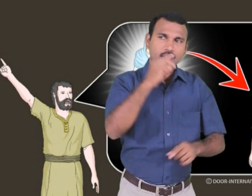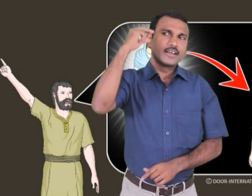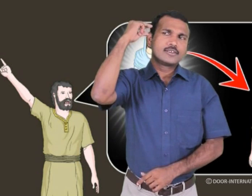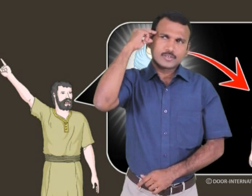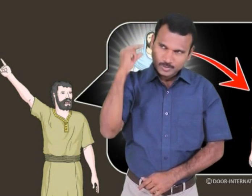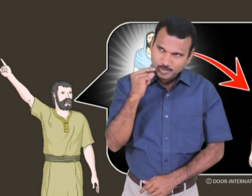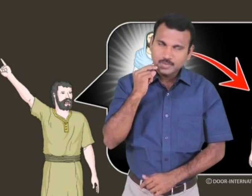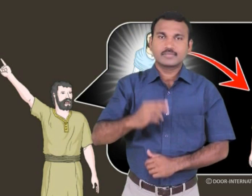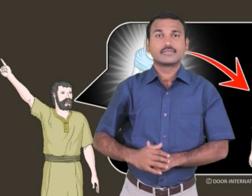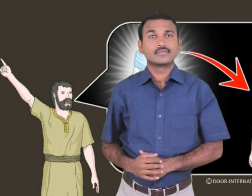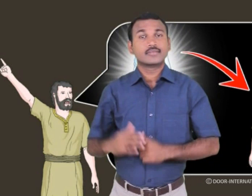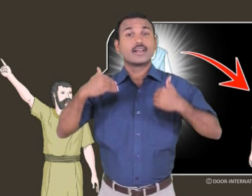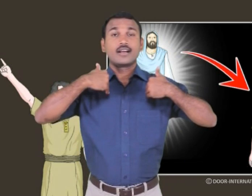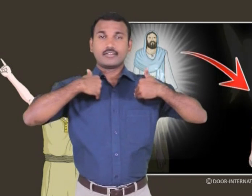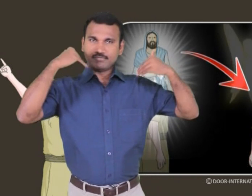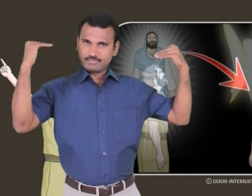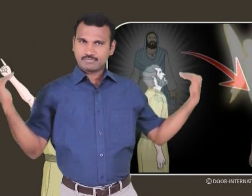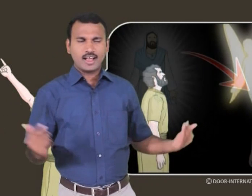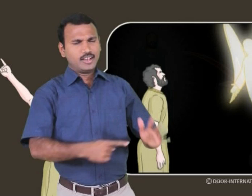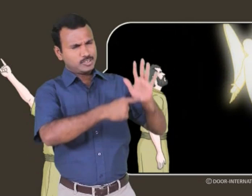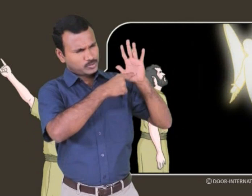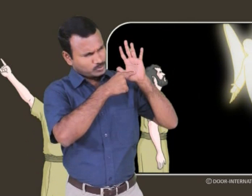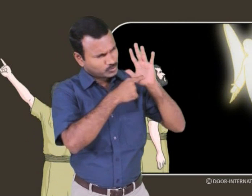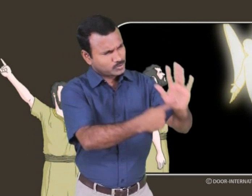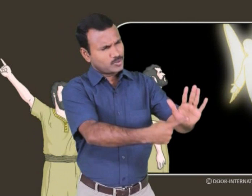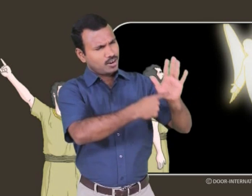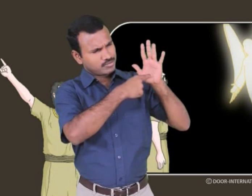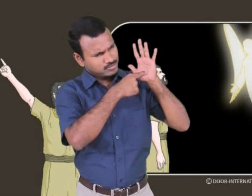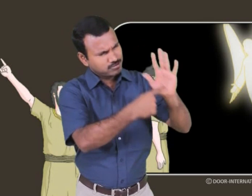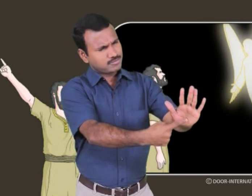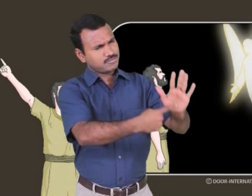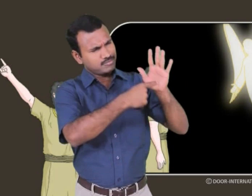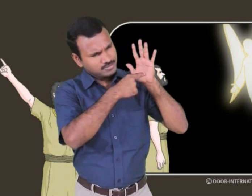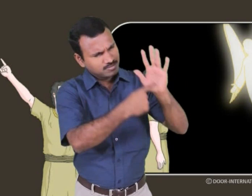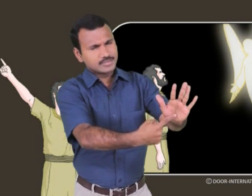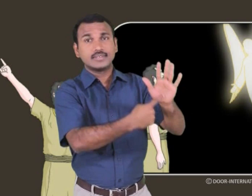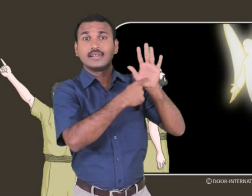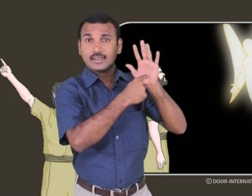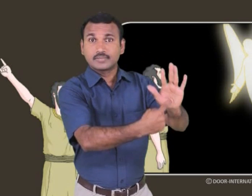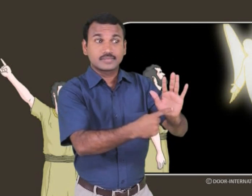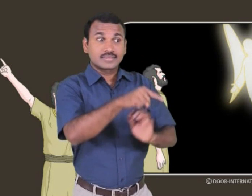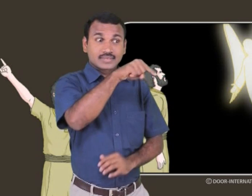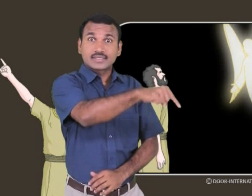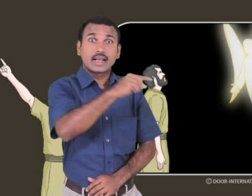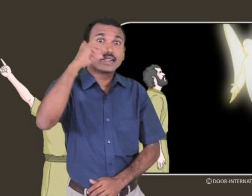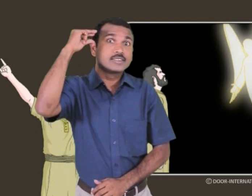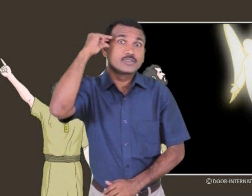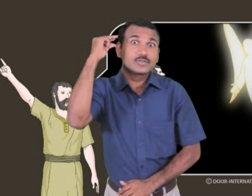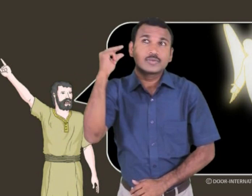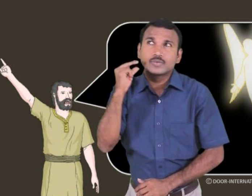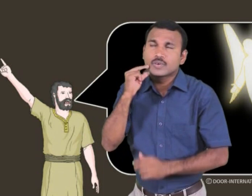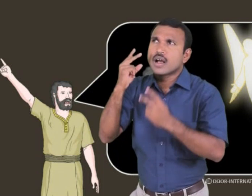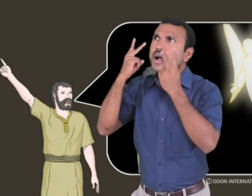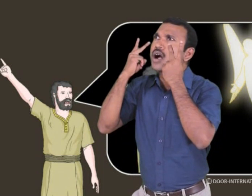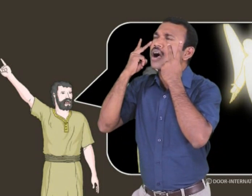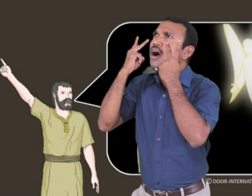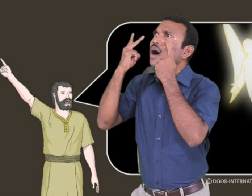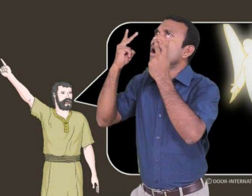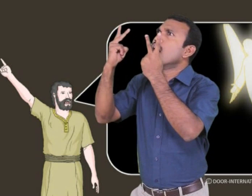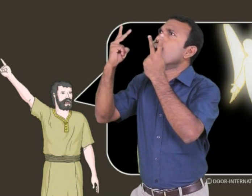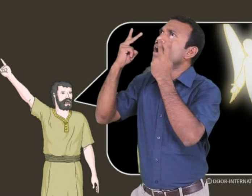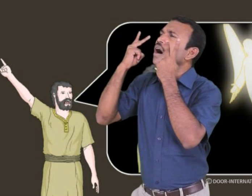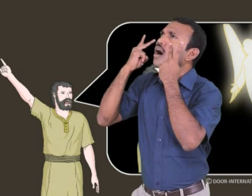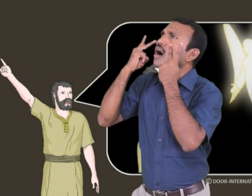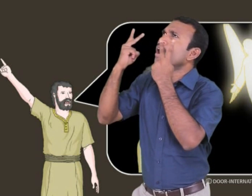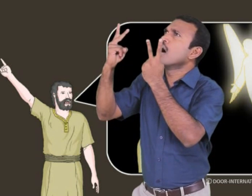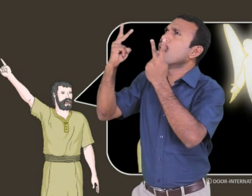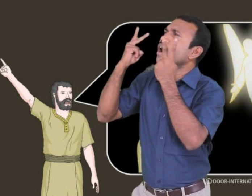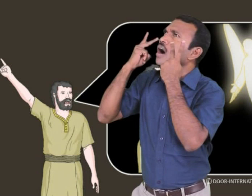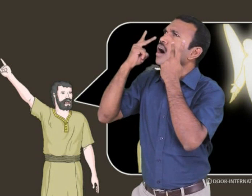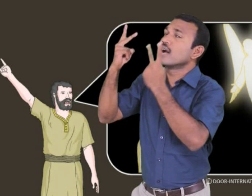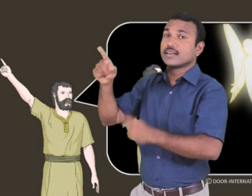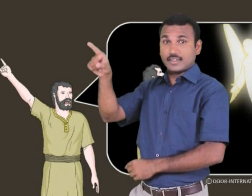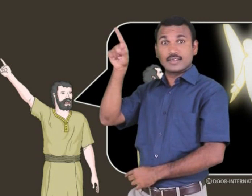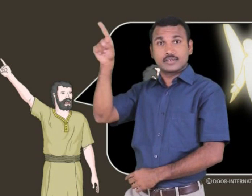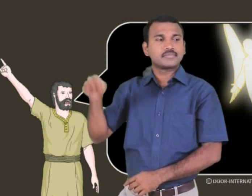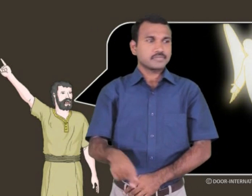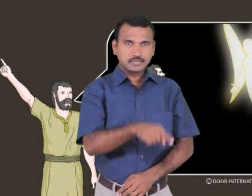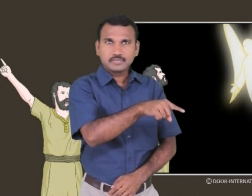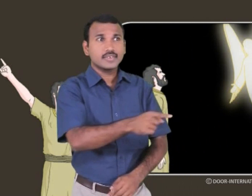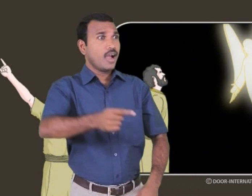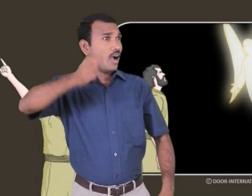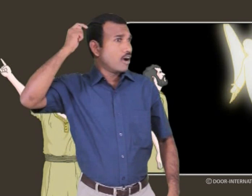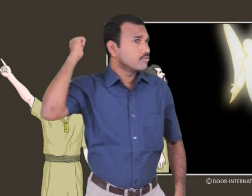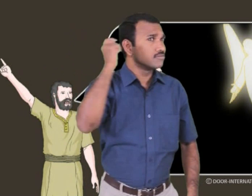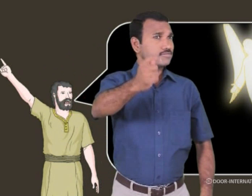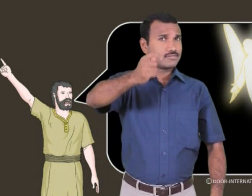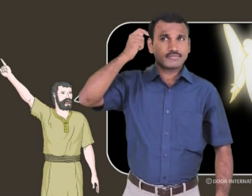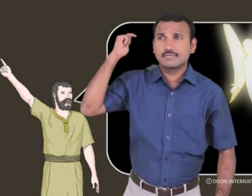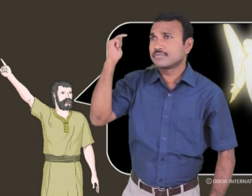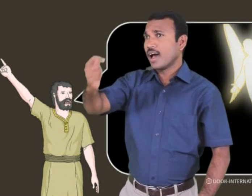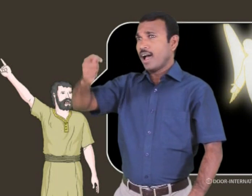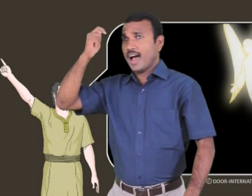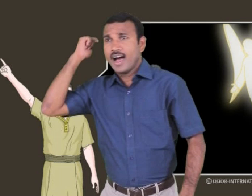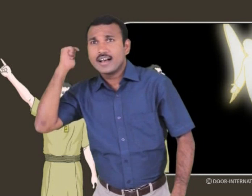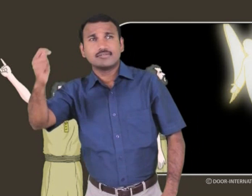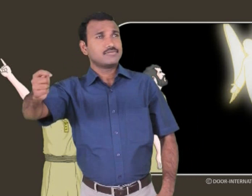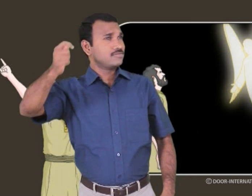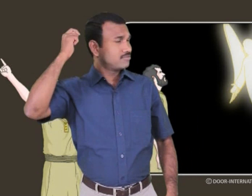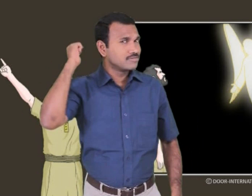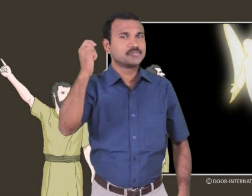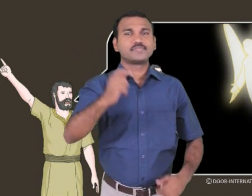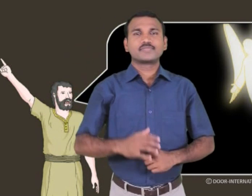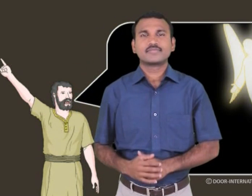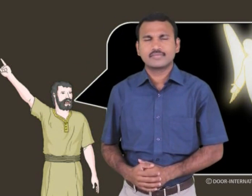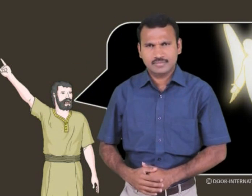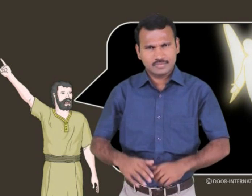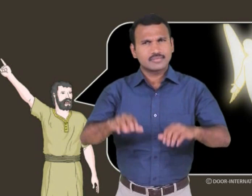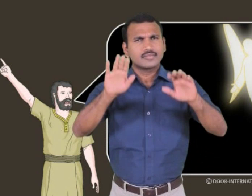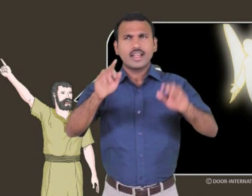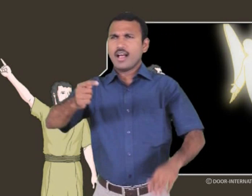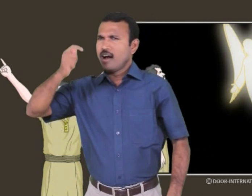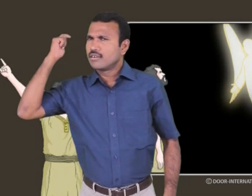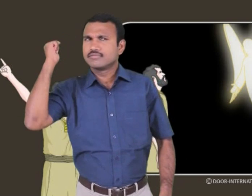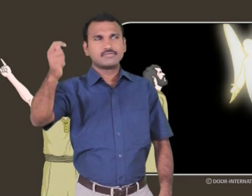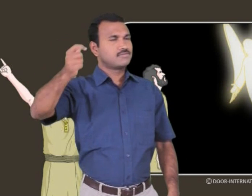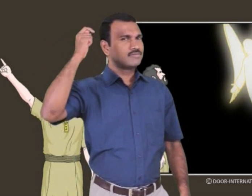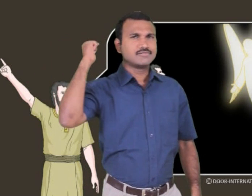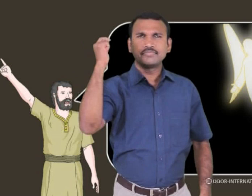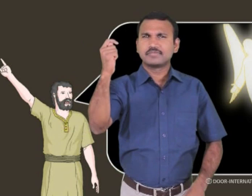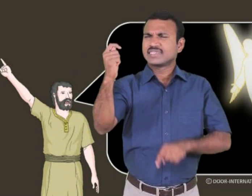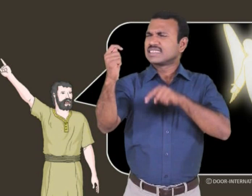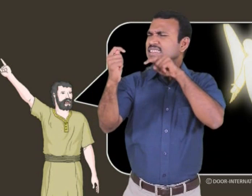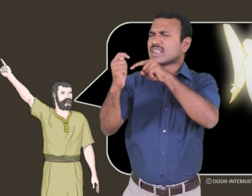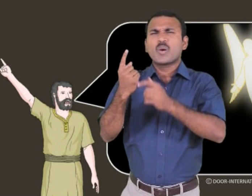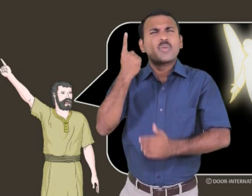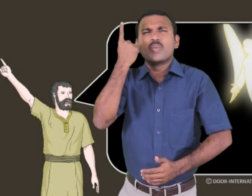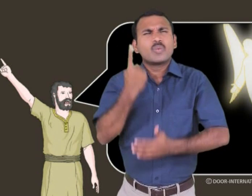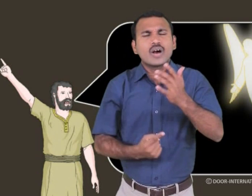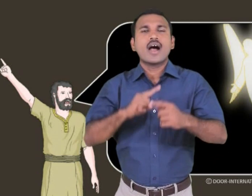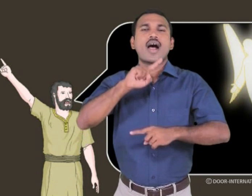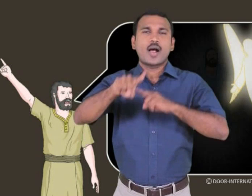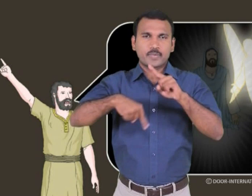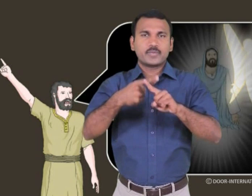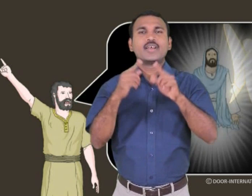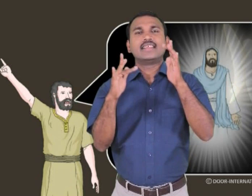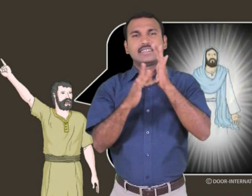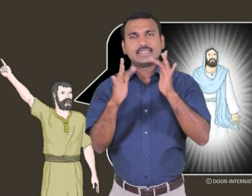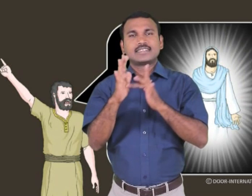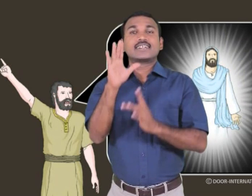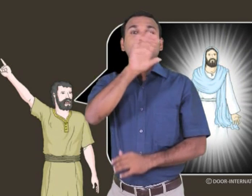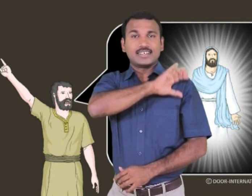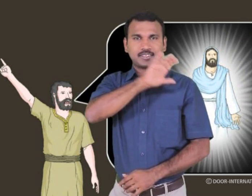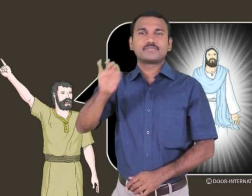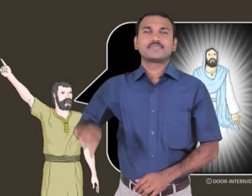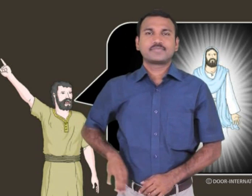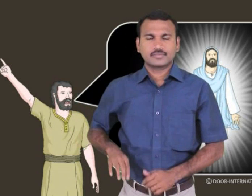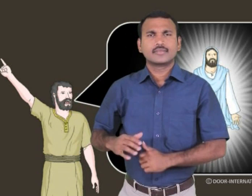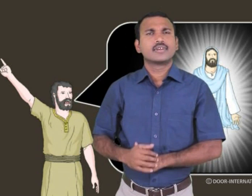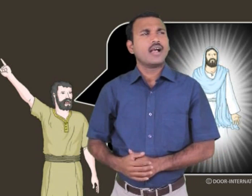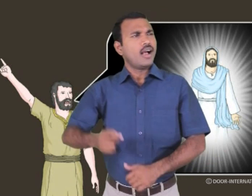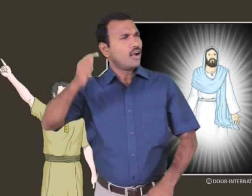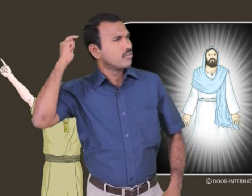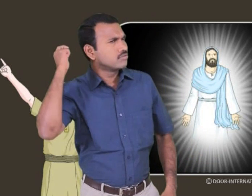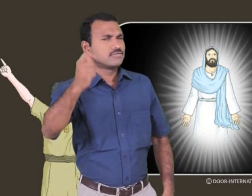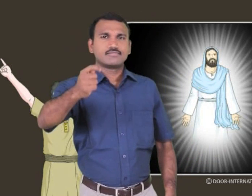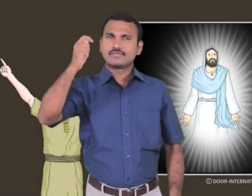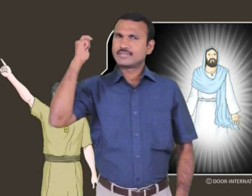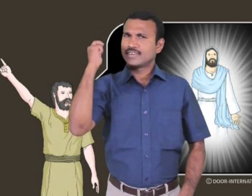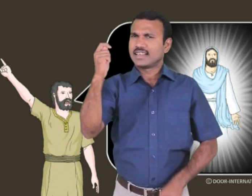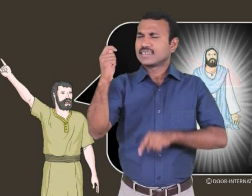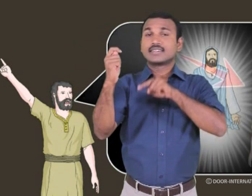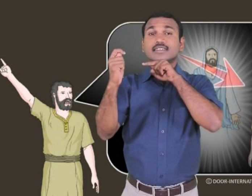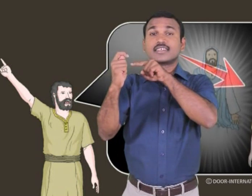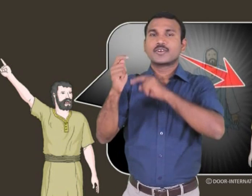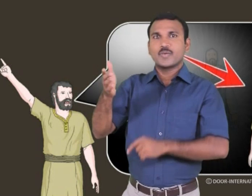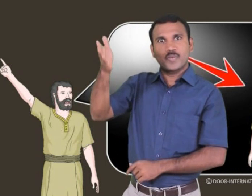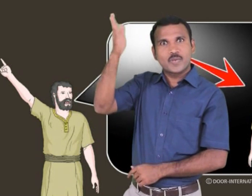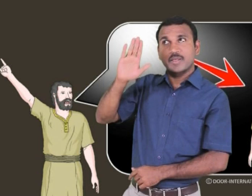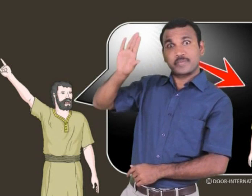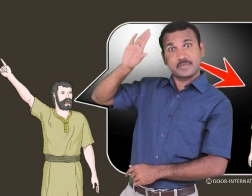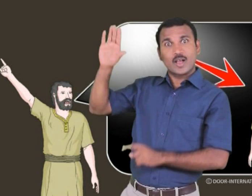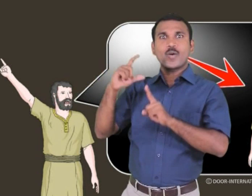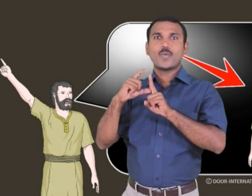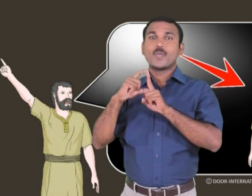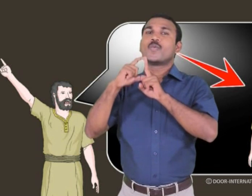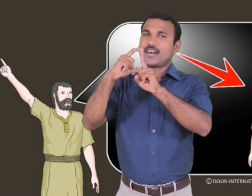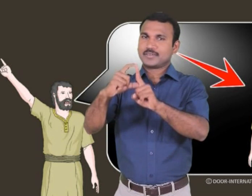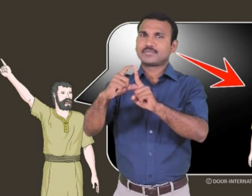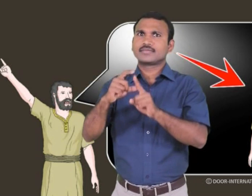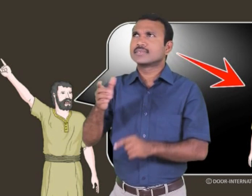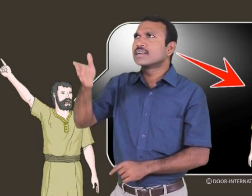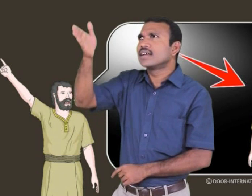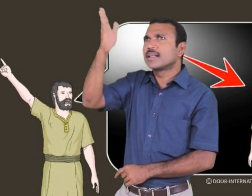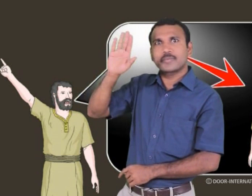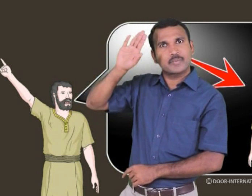He made it known by sending His angel to His servant John, who testifies to everything he saw.